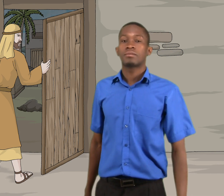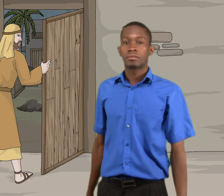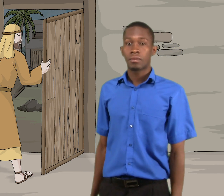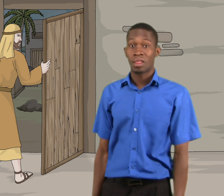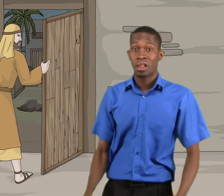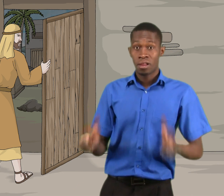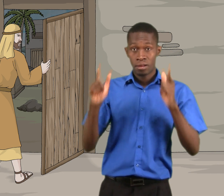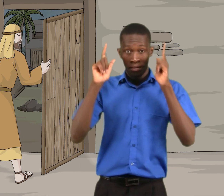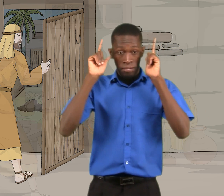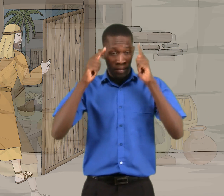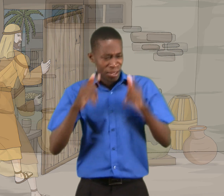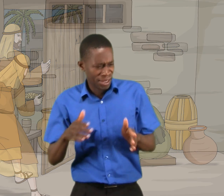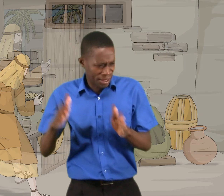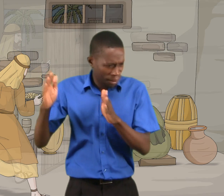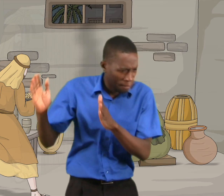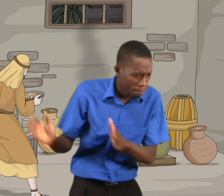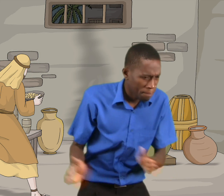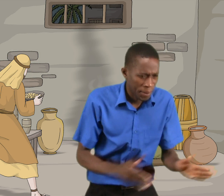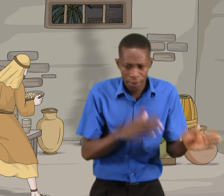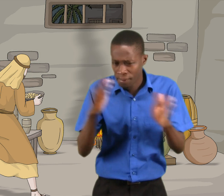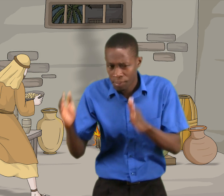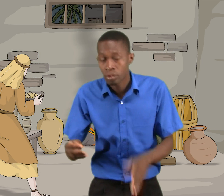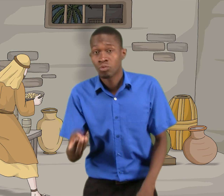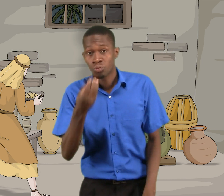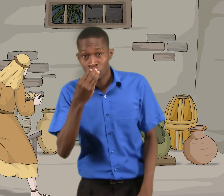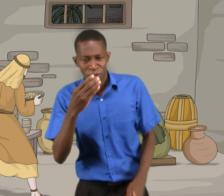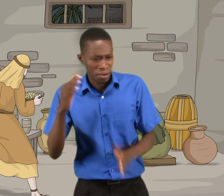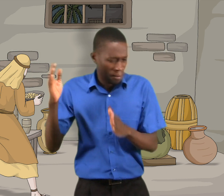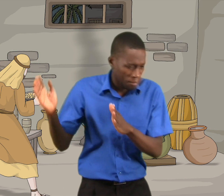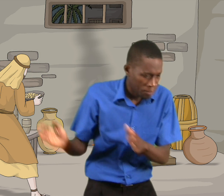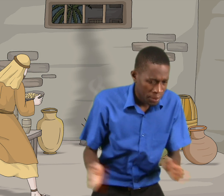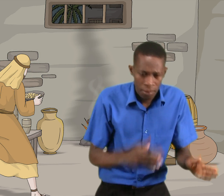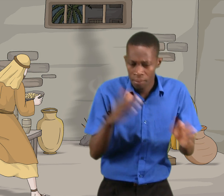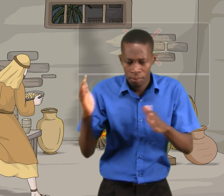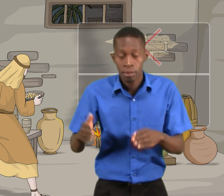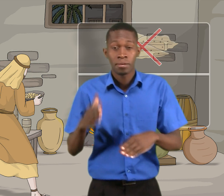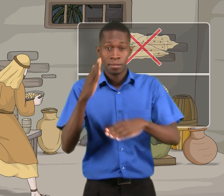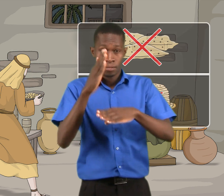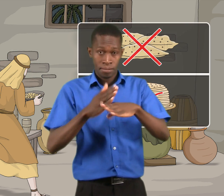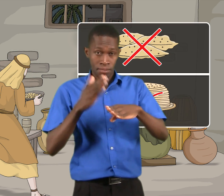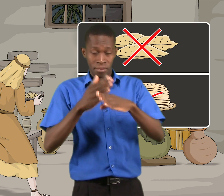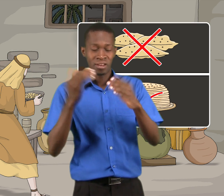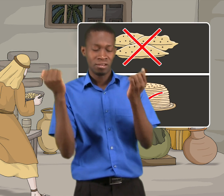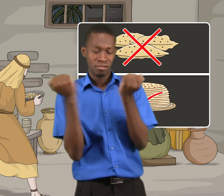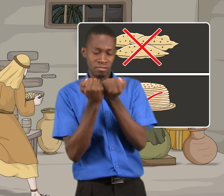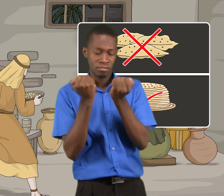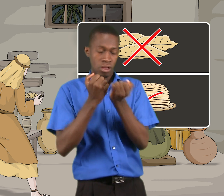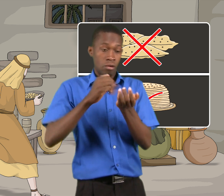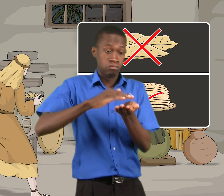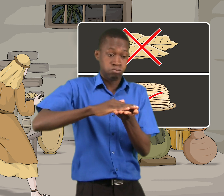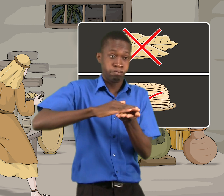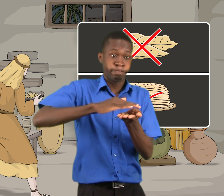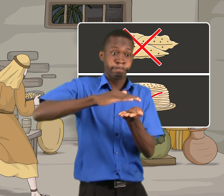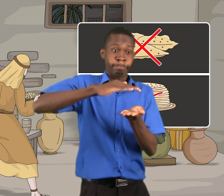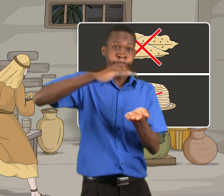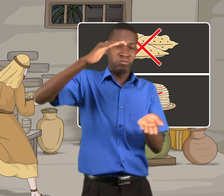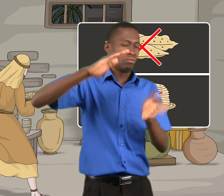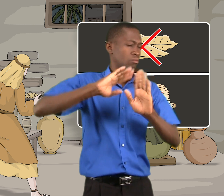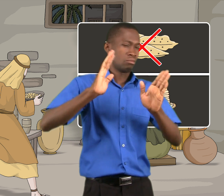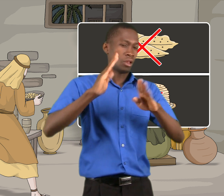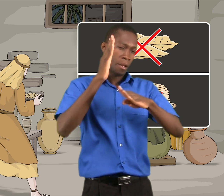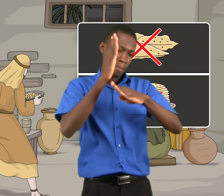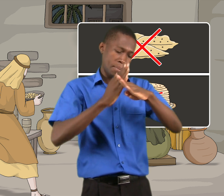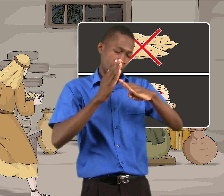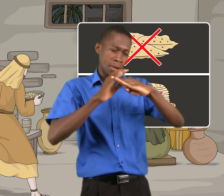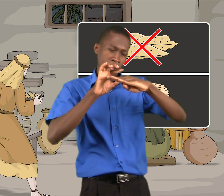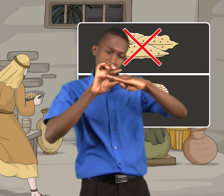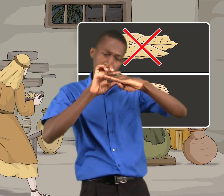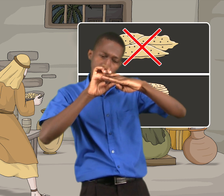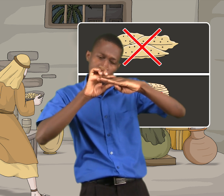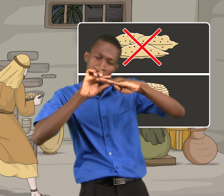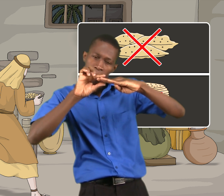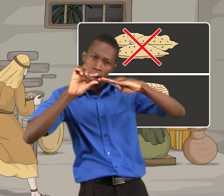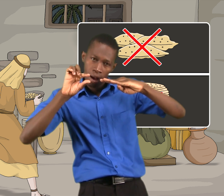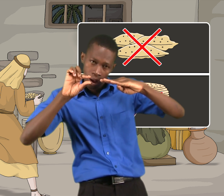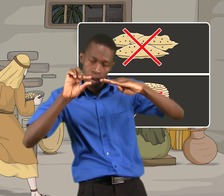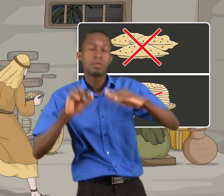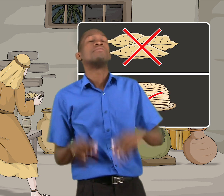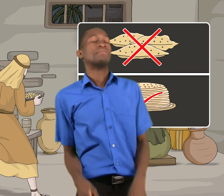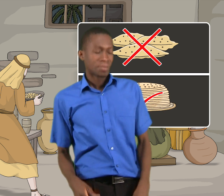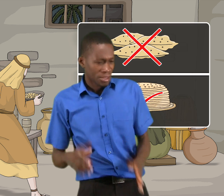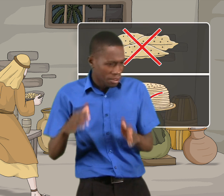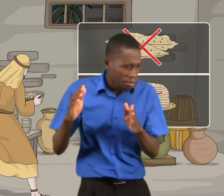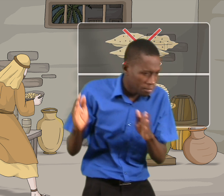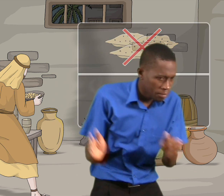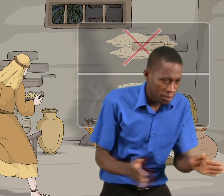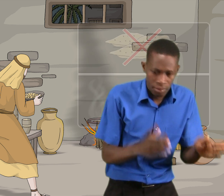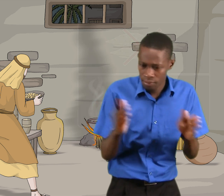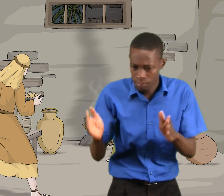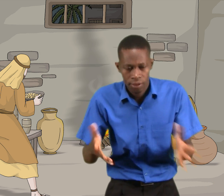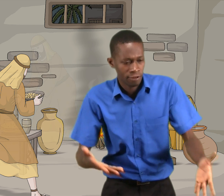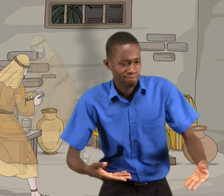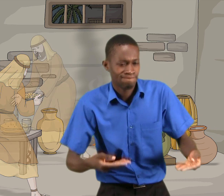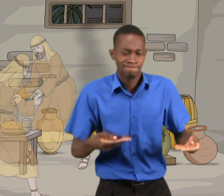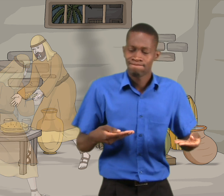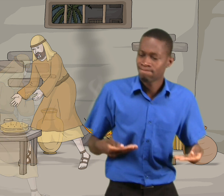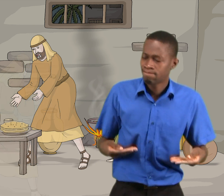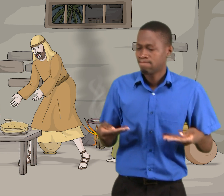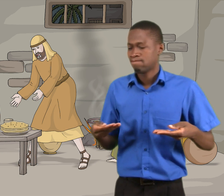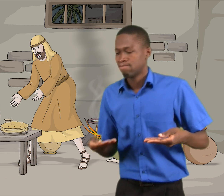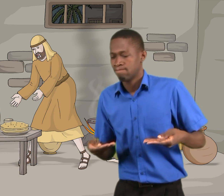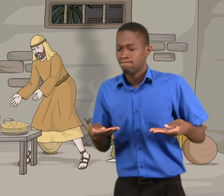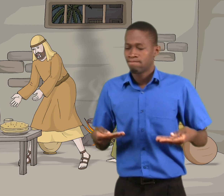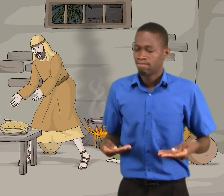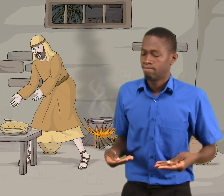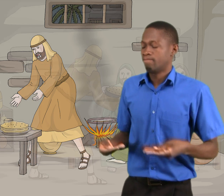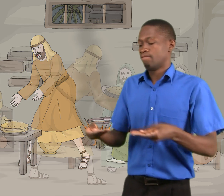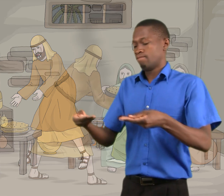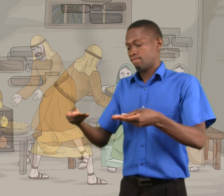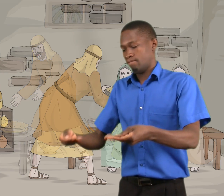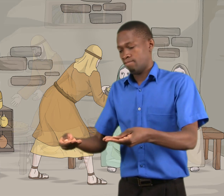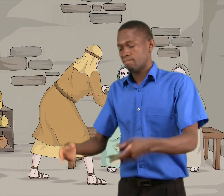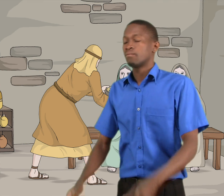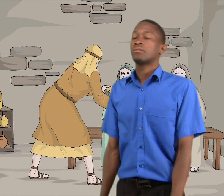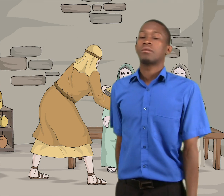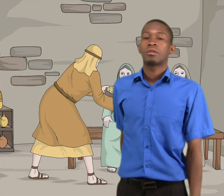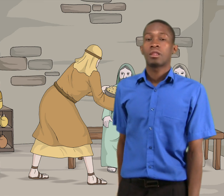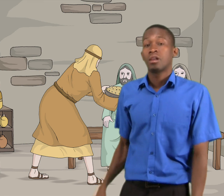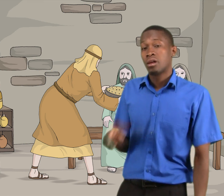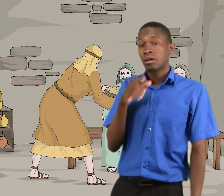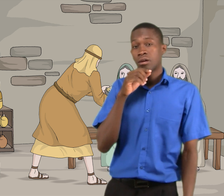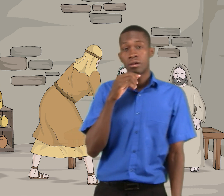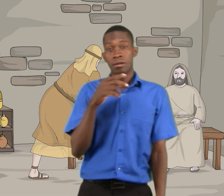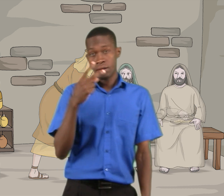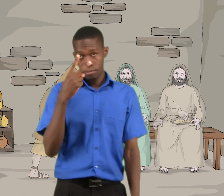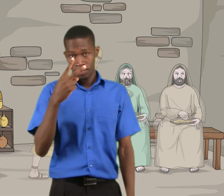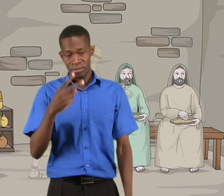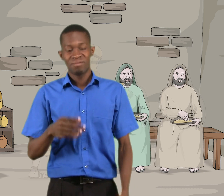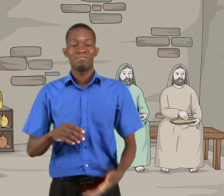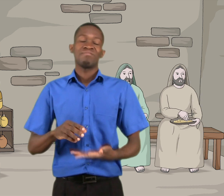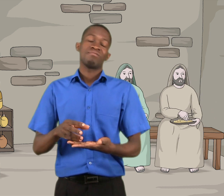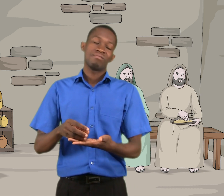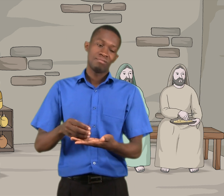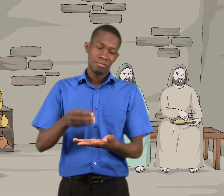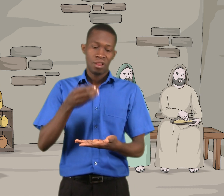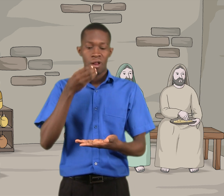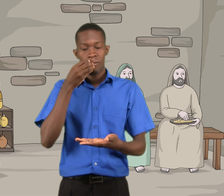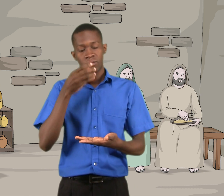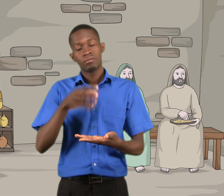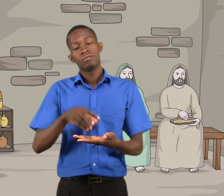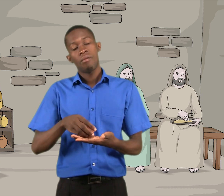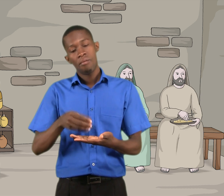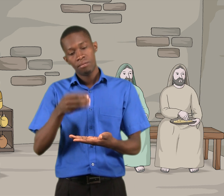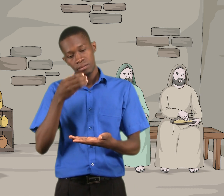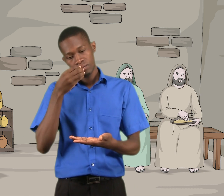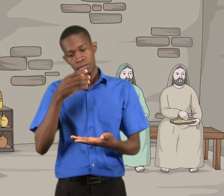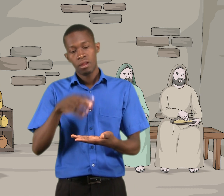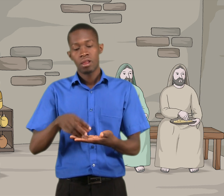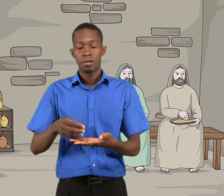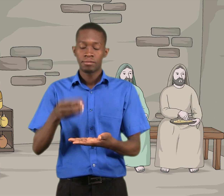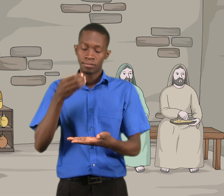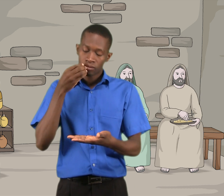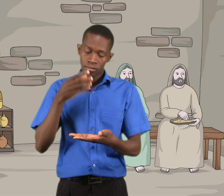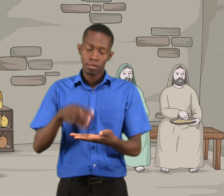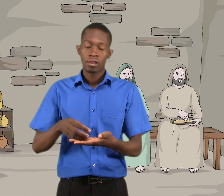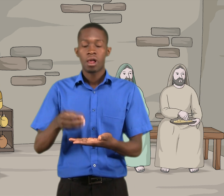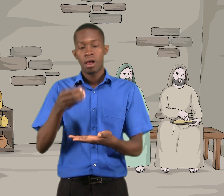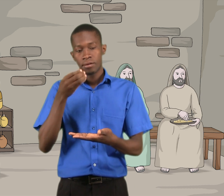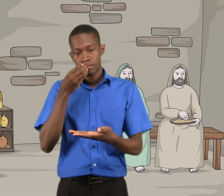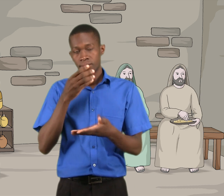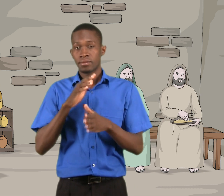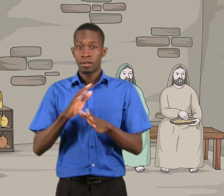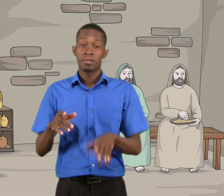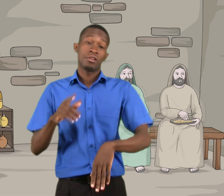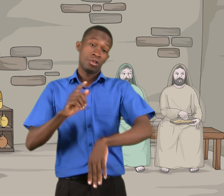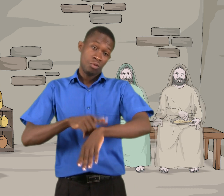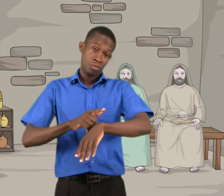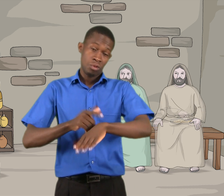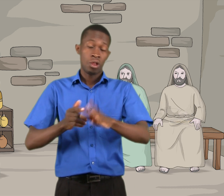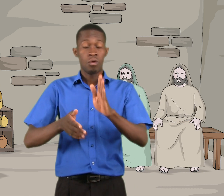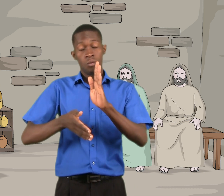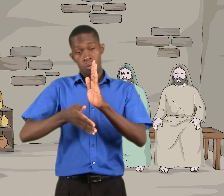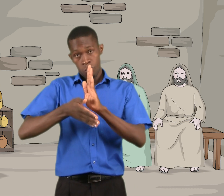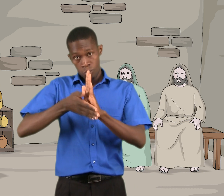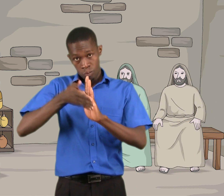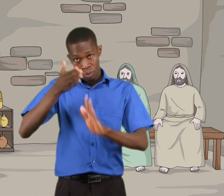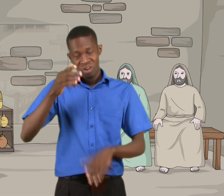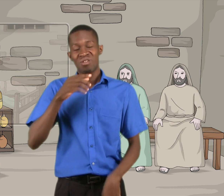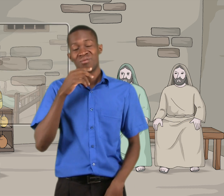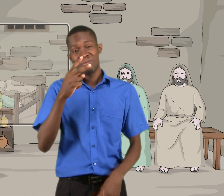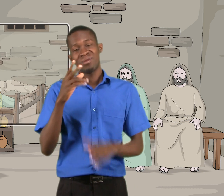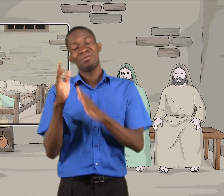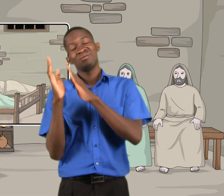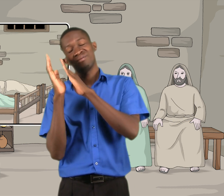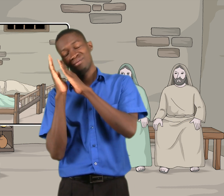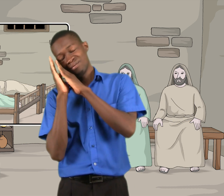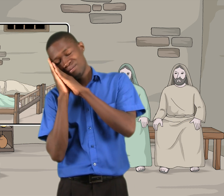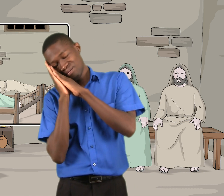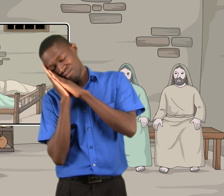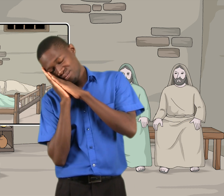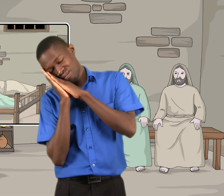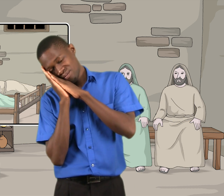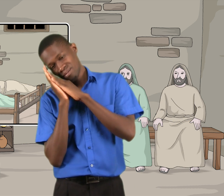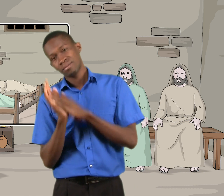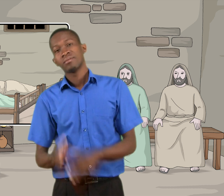He prepared a feast for them and baked unleavened bread, and they ate.